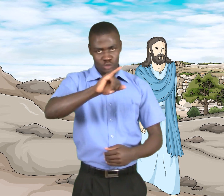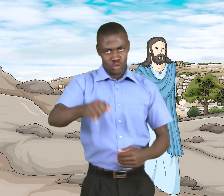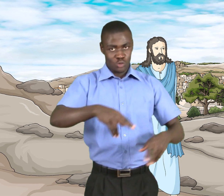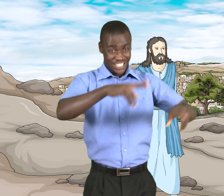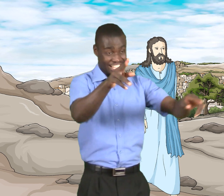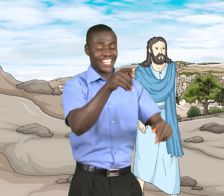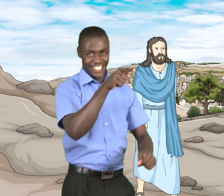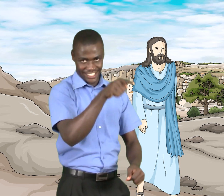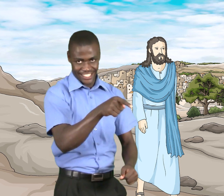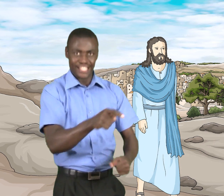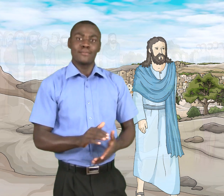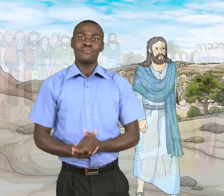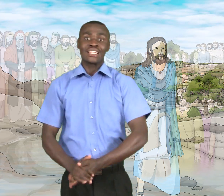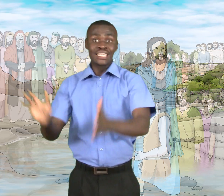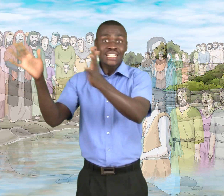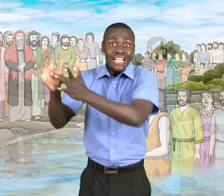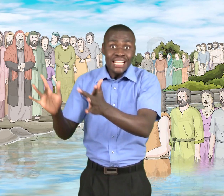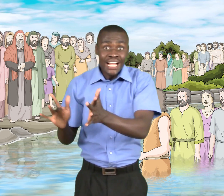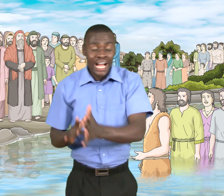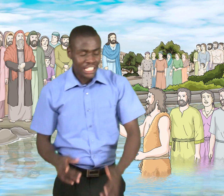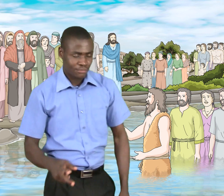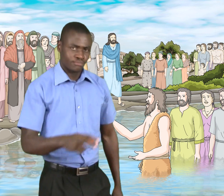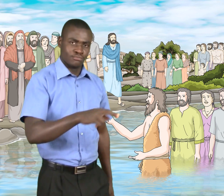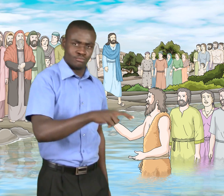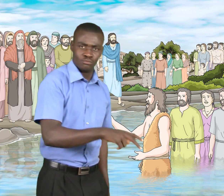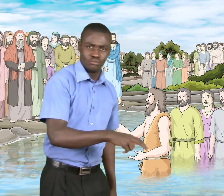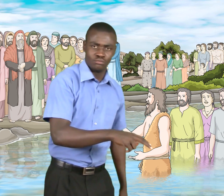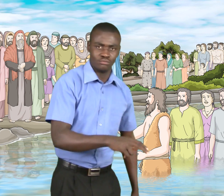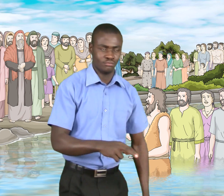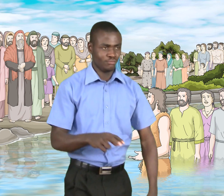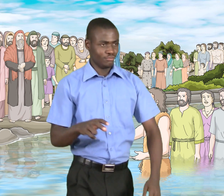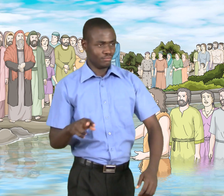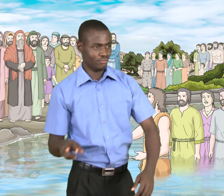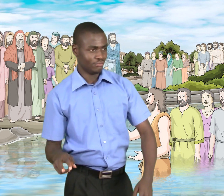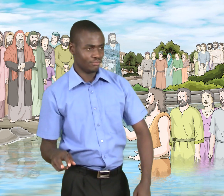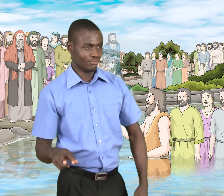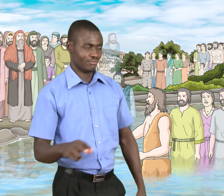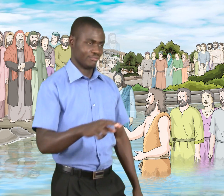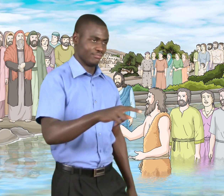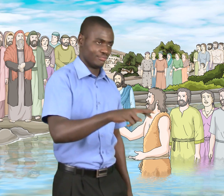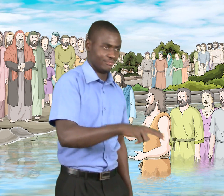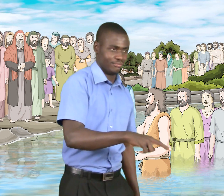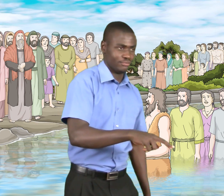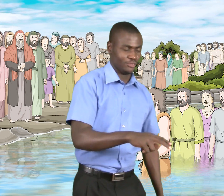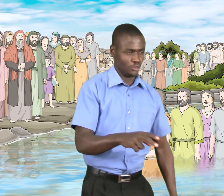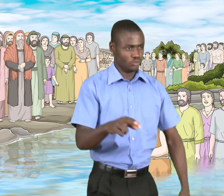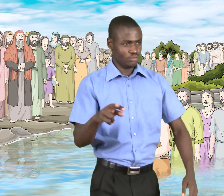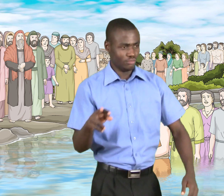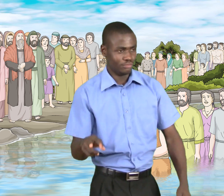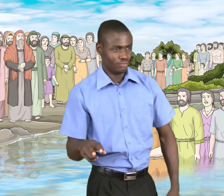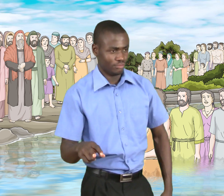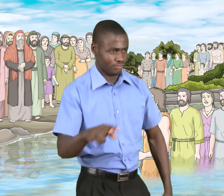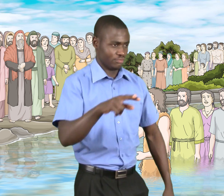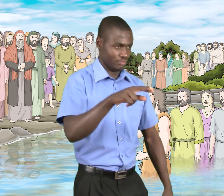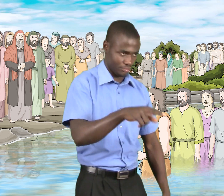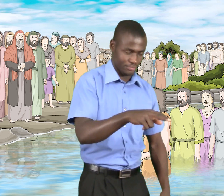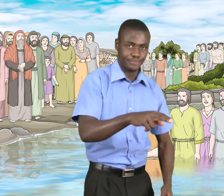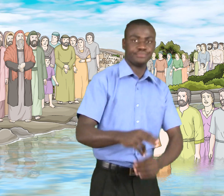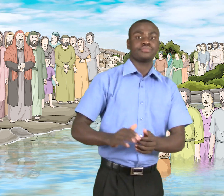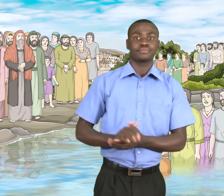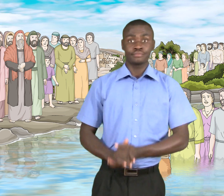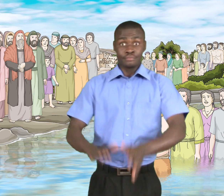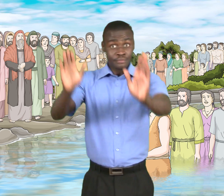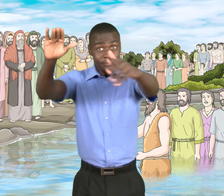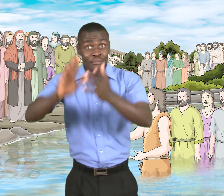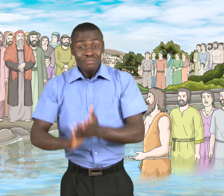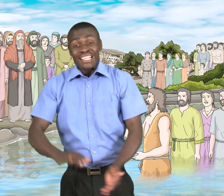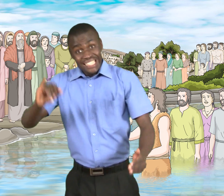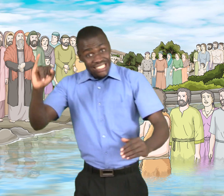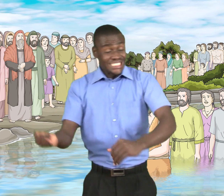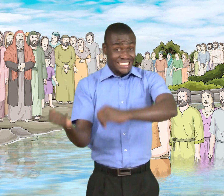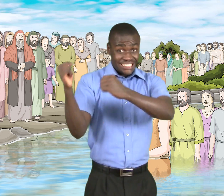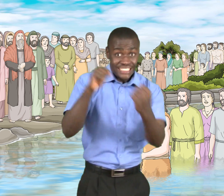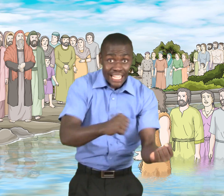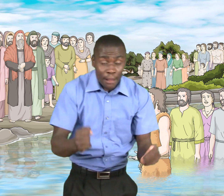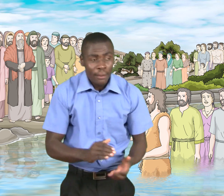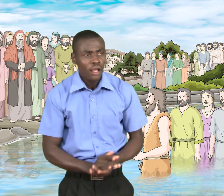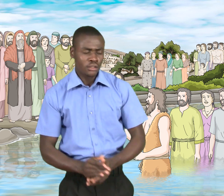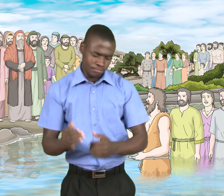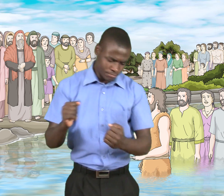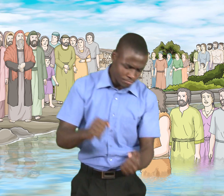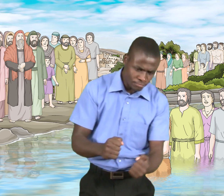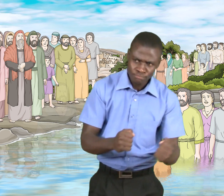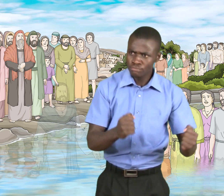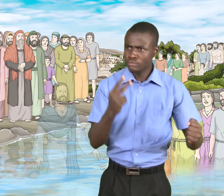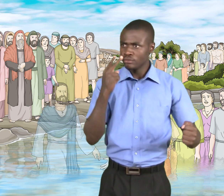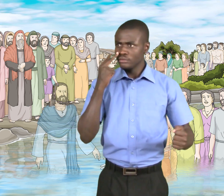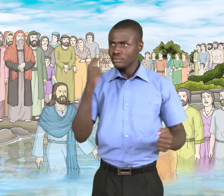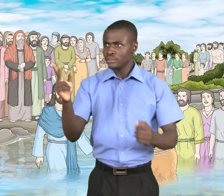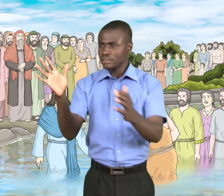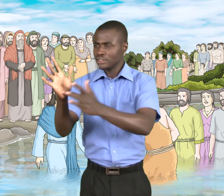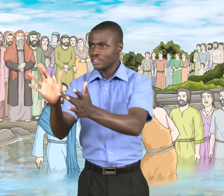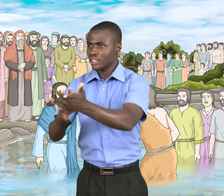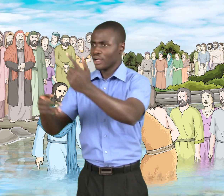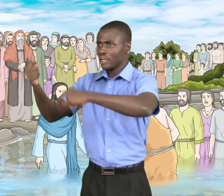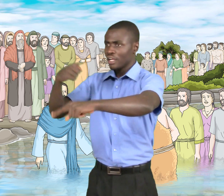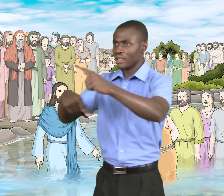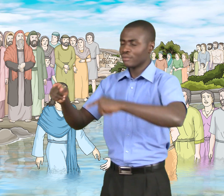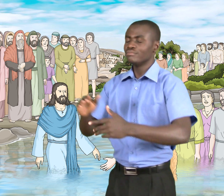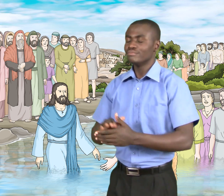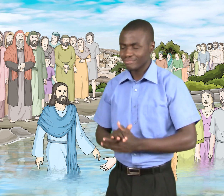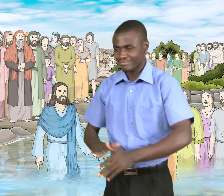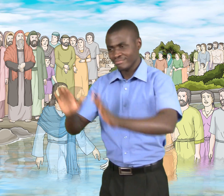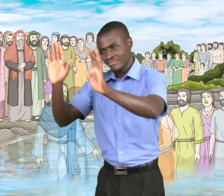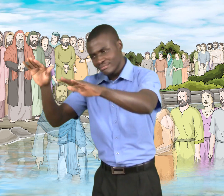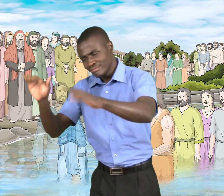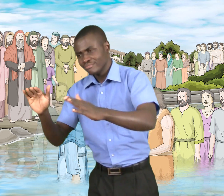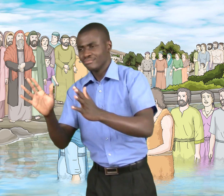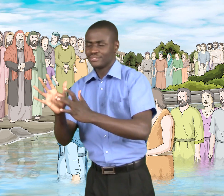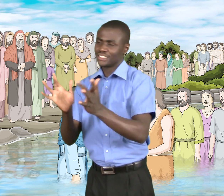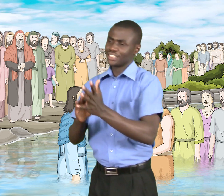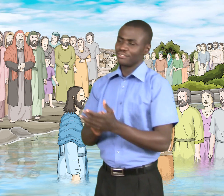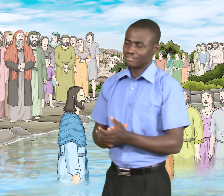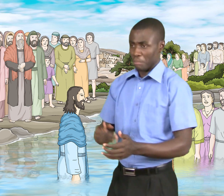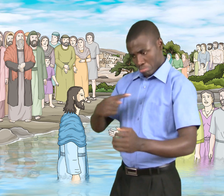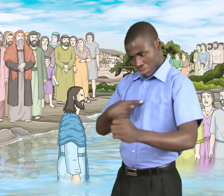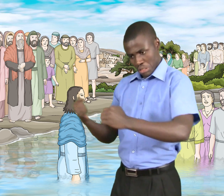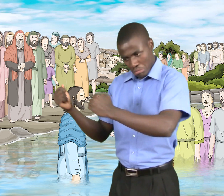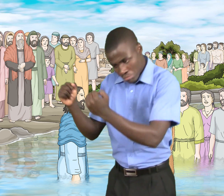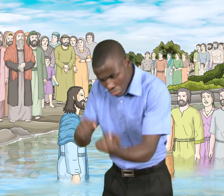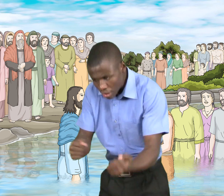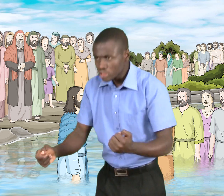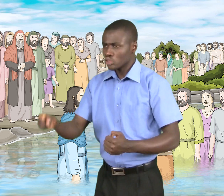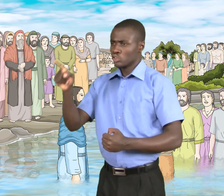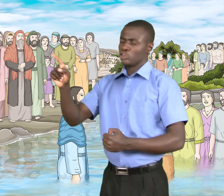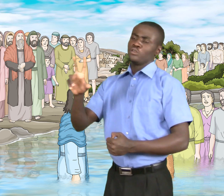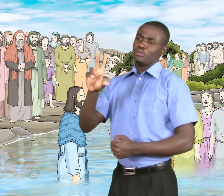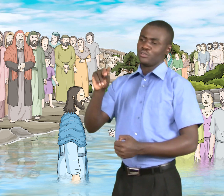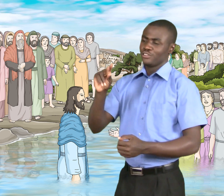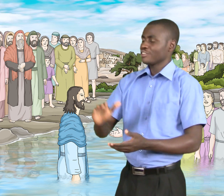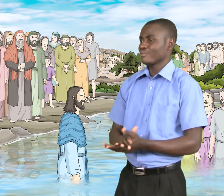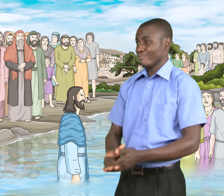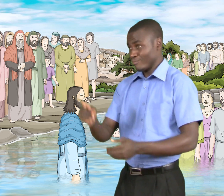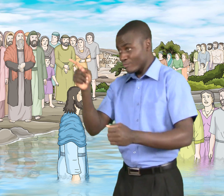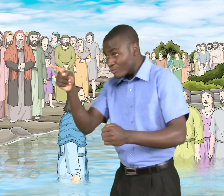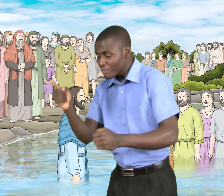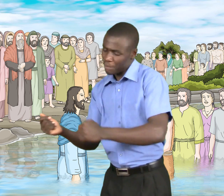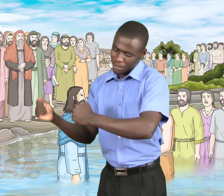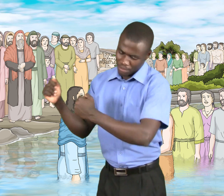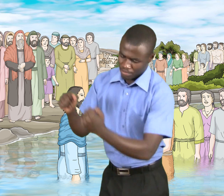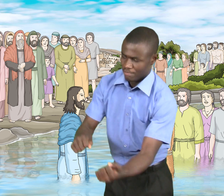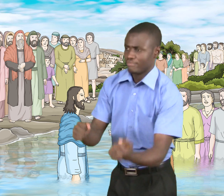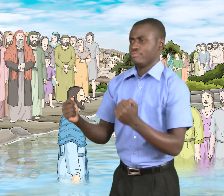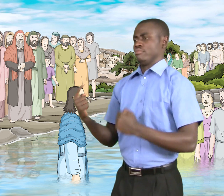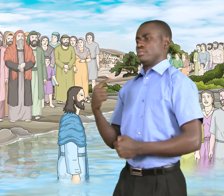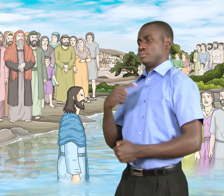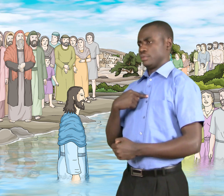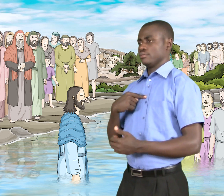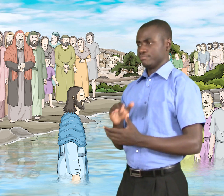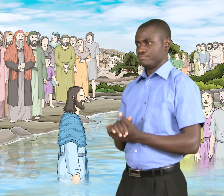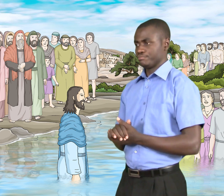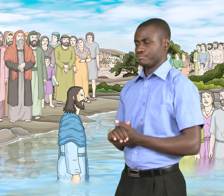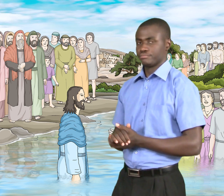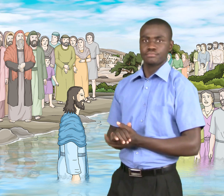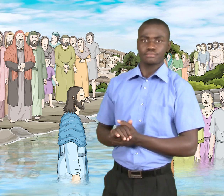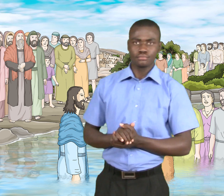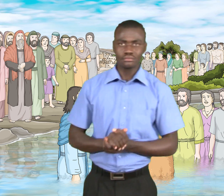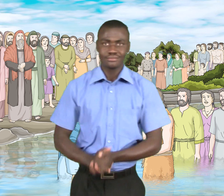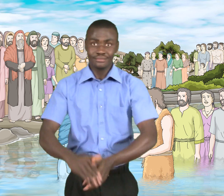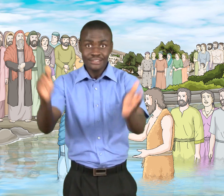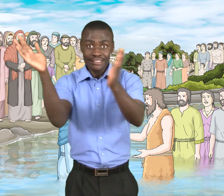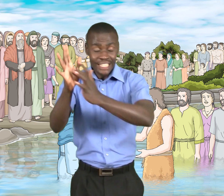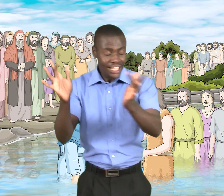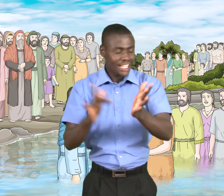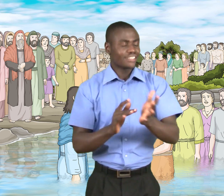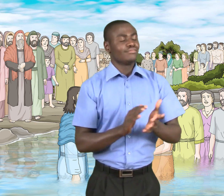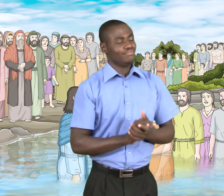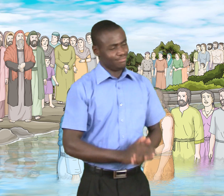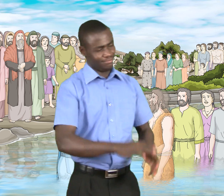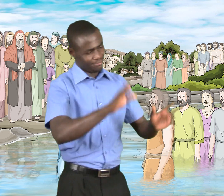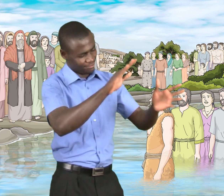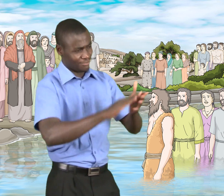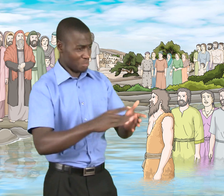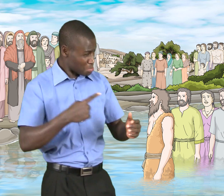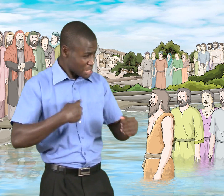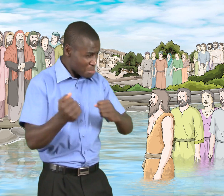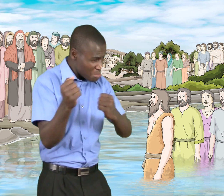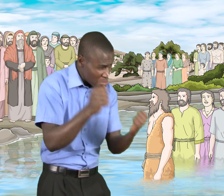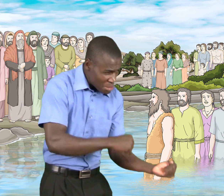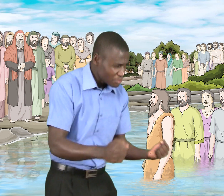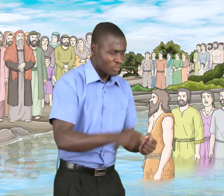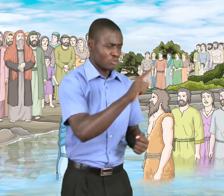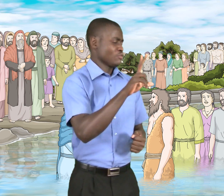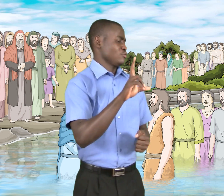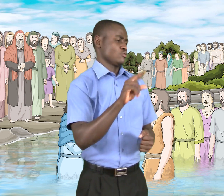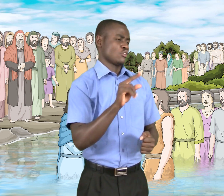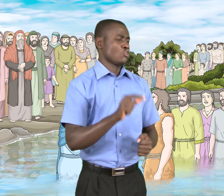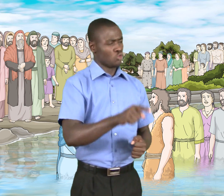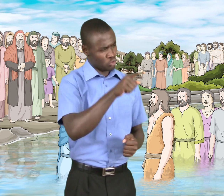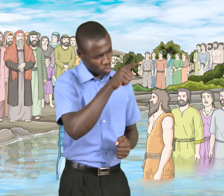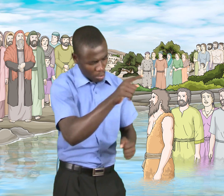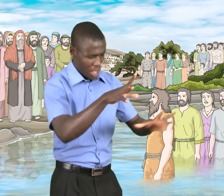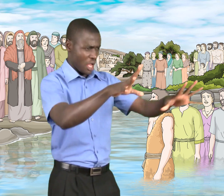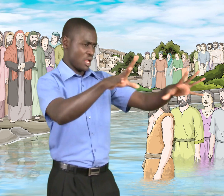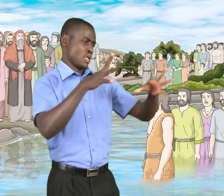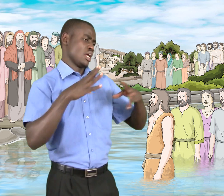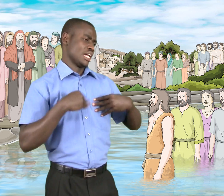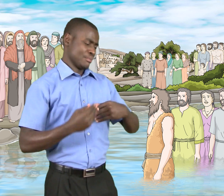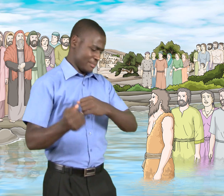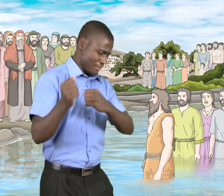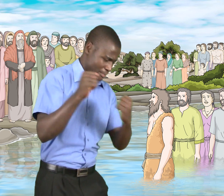But John tried to prevent Him, saying, “I need to be baptized by You, and do You come to me?” “Let it be so now,” Jesus replied.